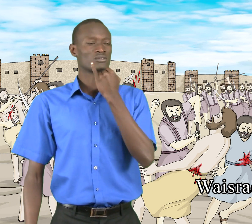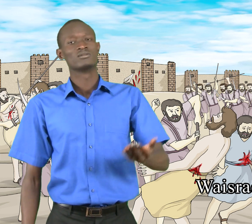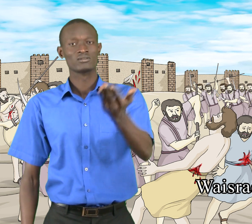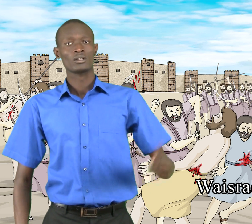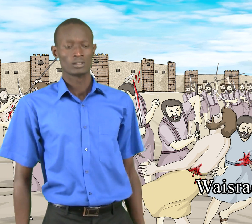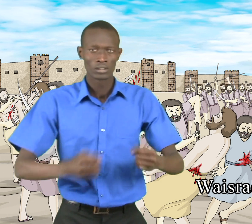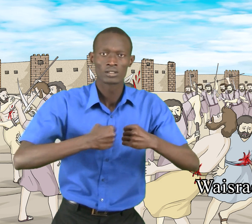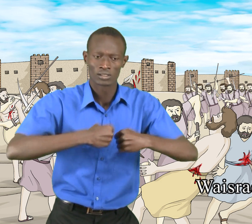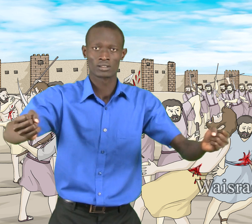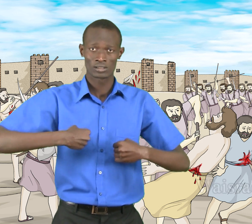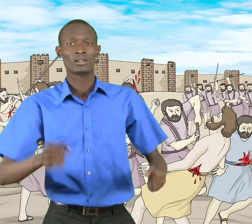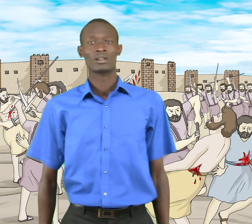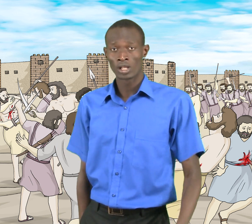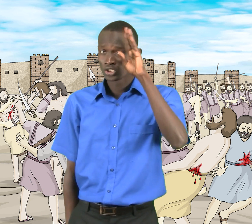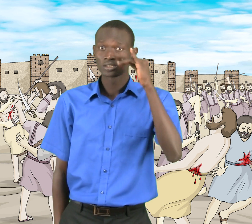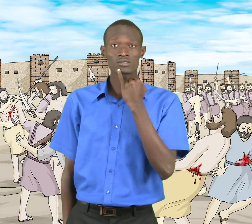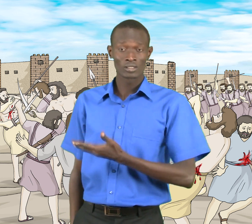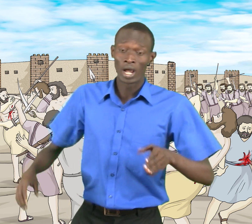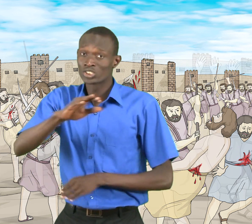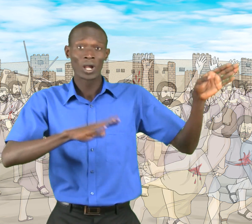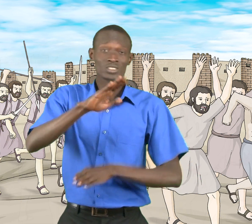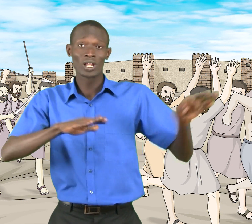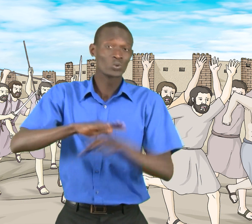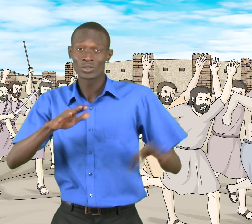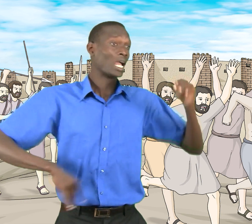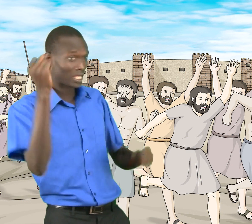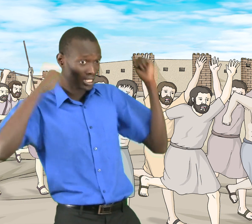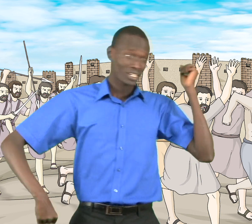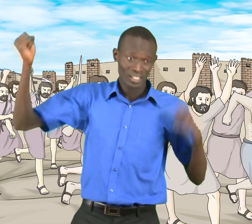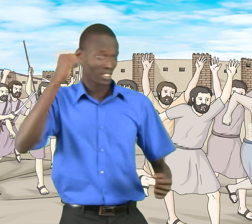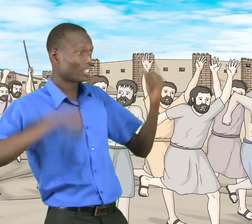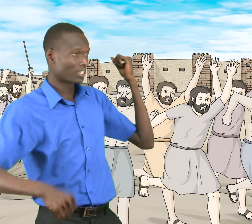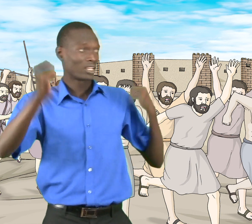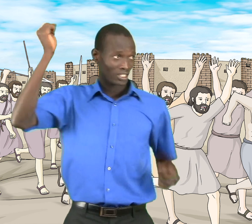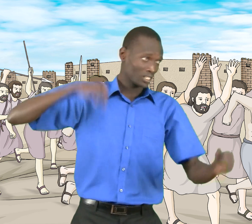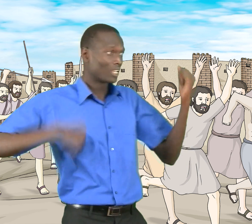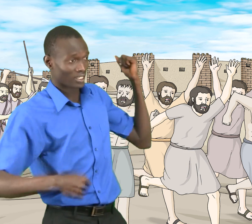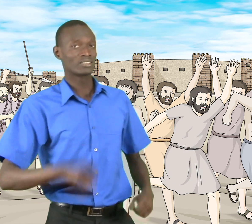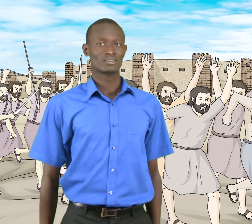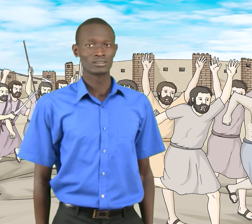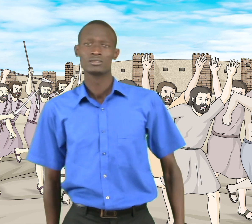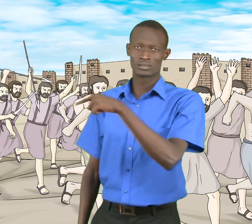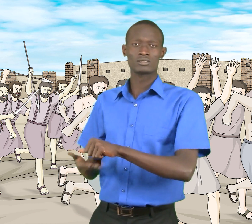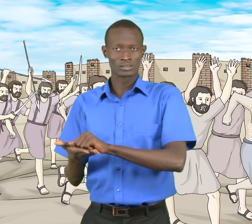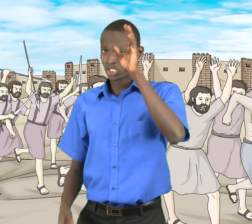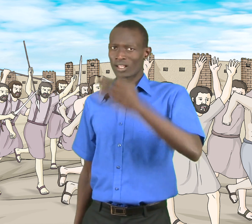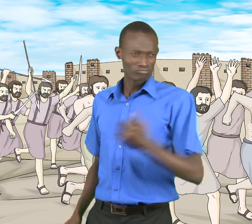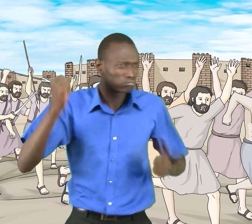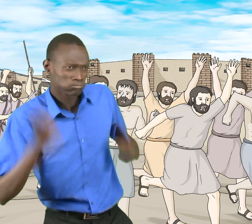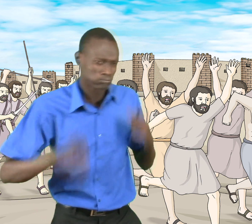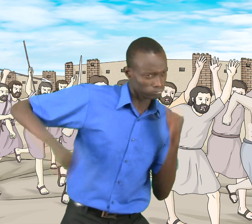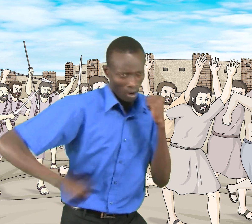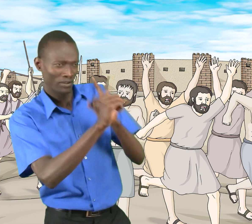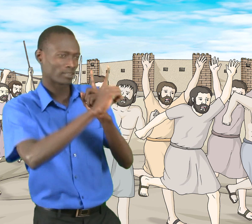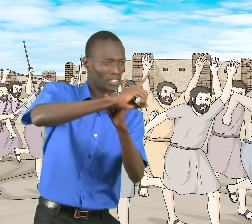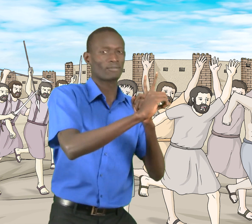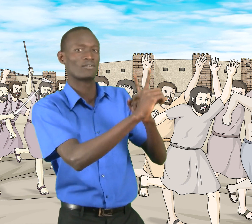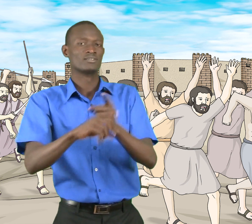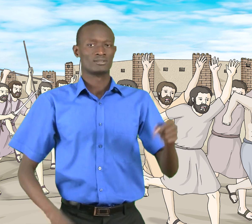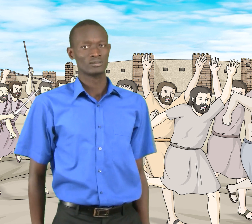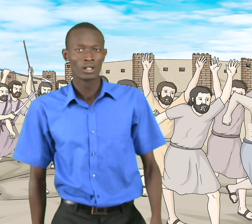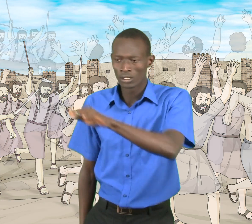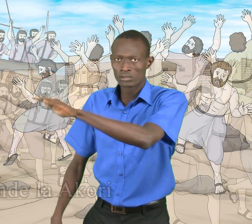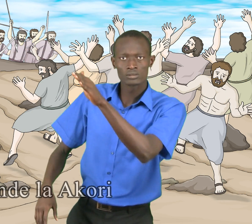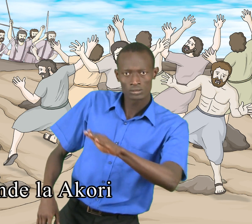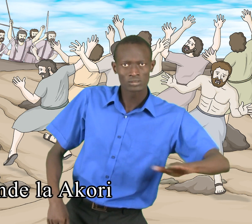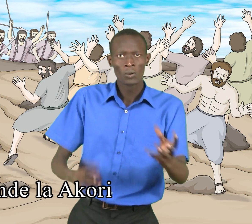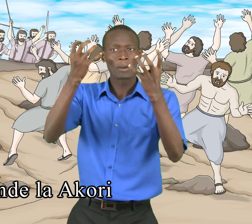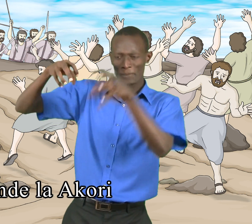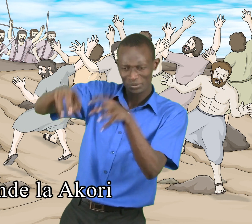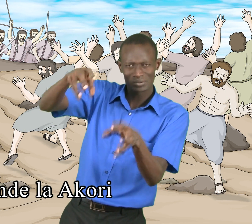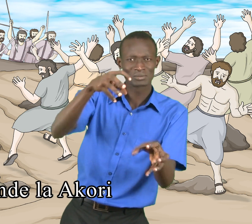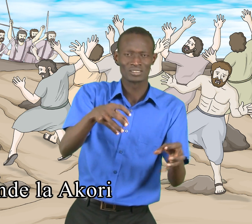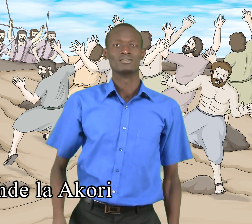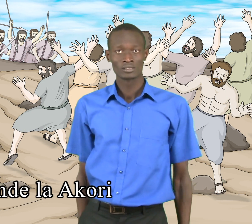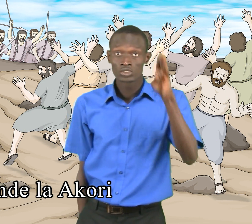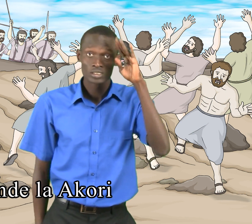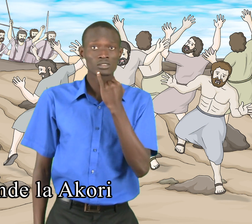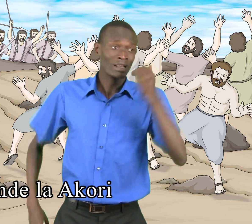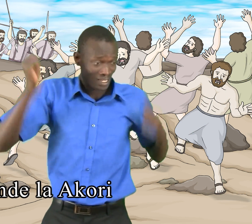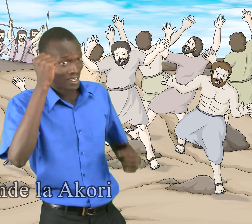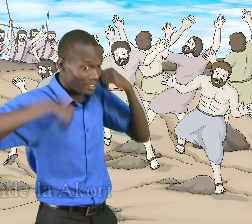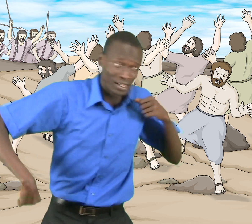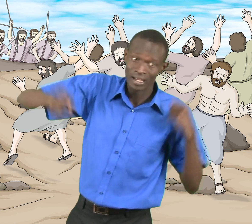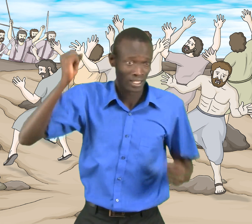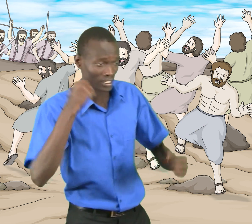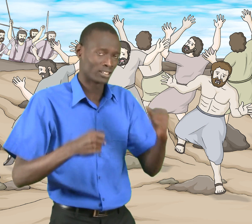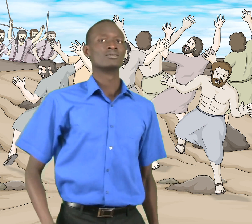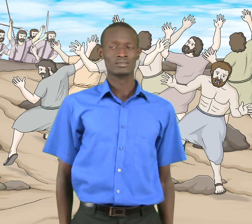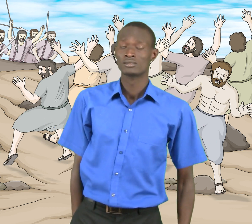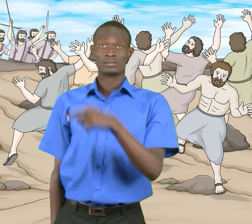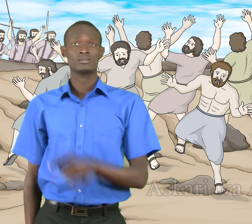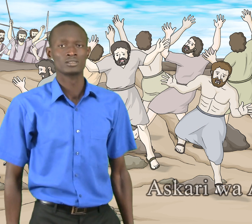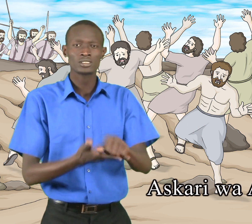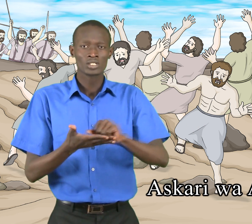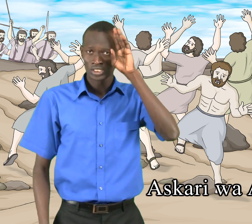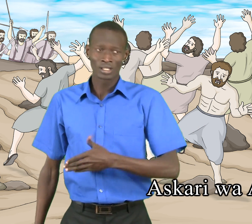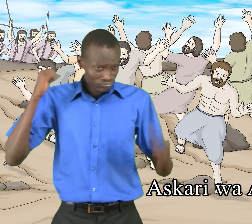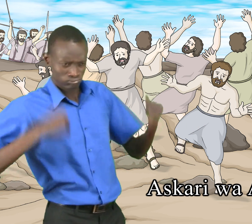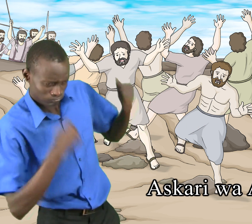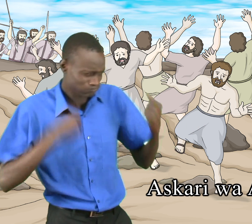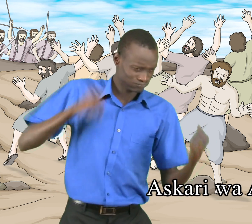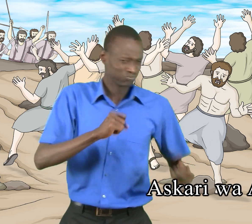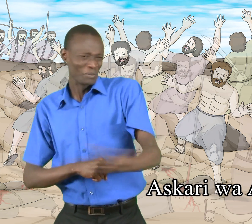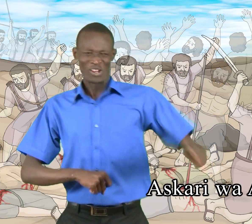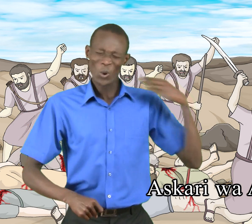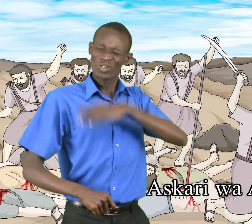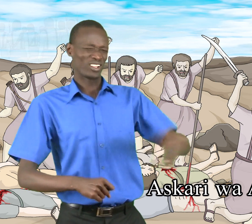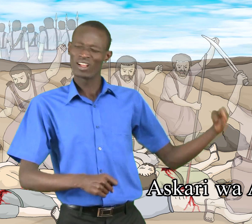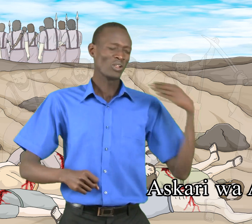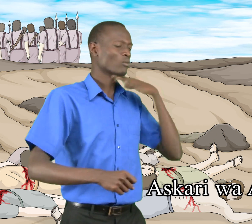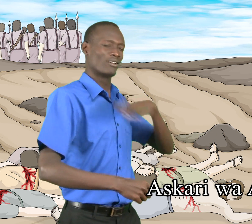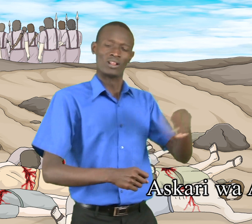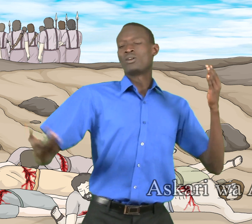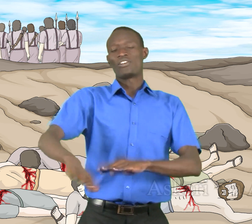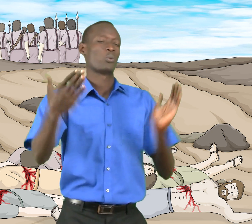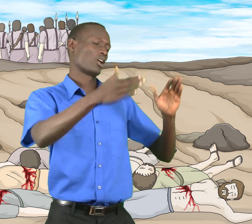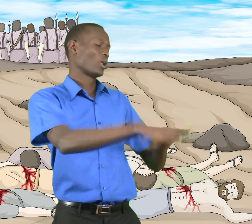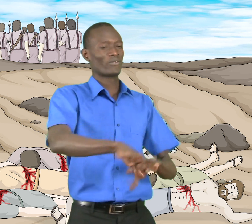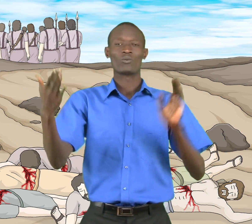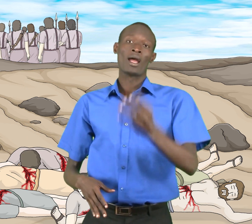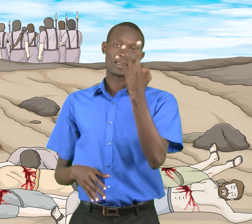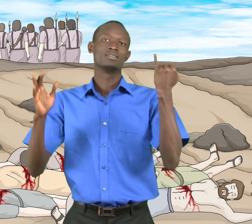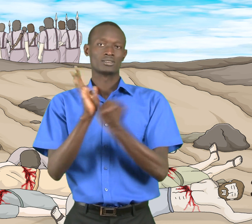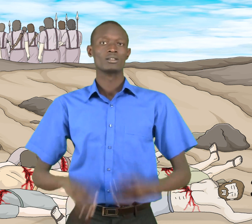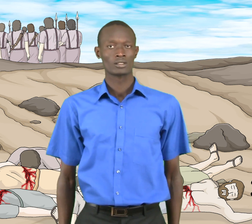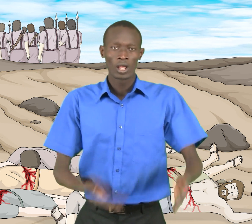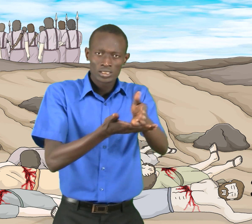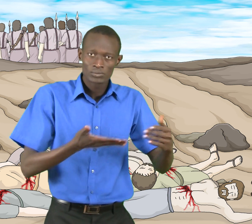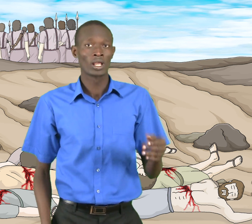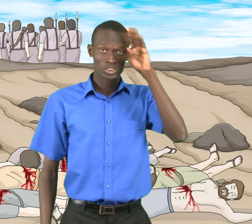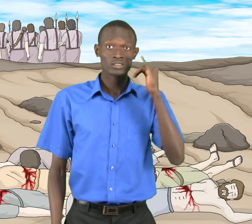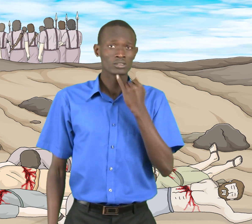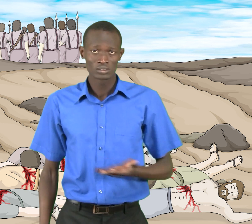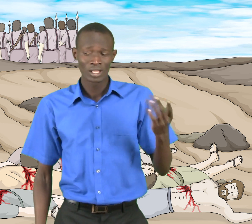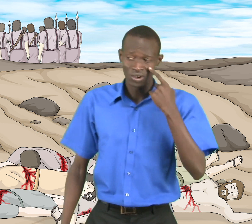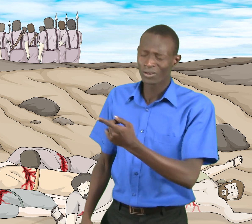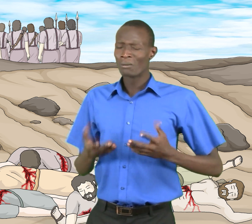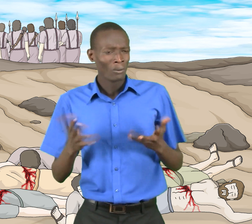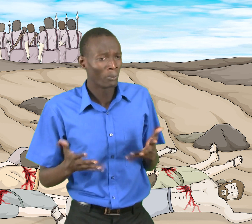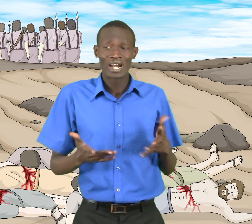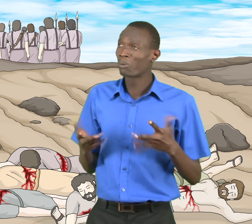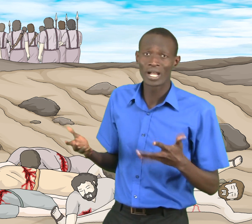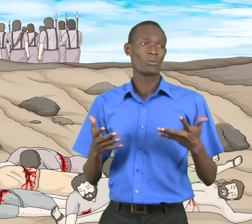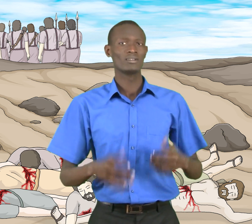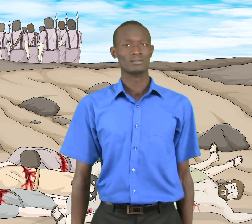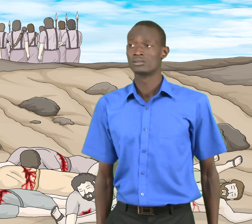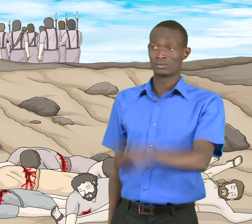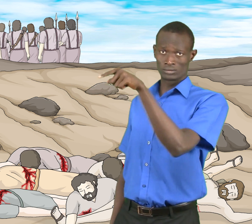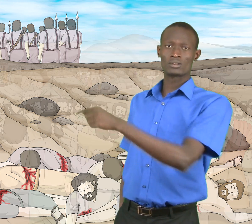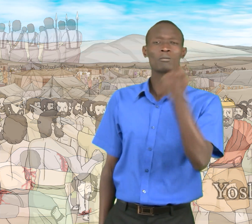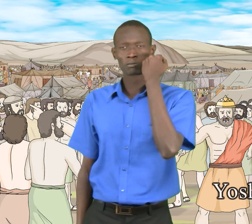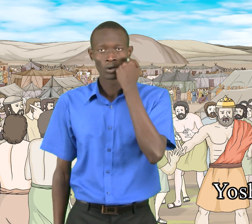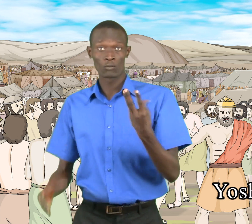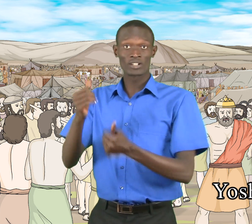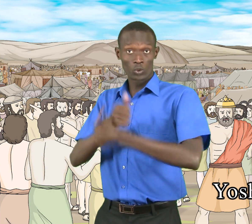And the men of Ai struck down about thirty-six of them, chasing them from the gate as far as the quarries and striking them down on the slopes.